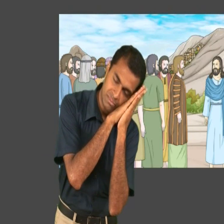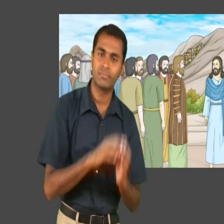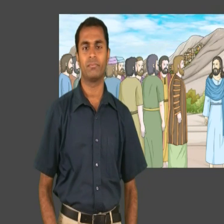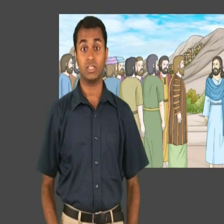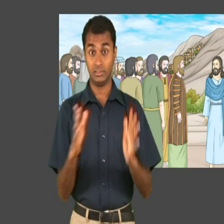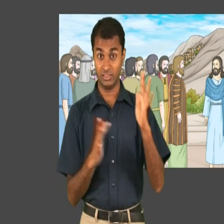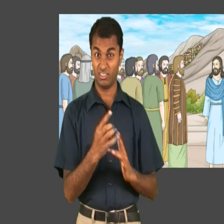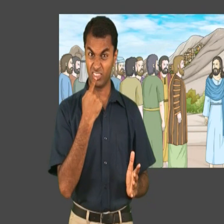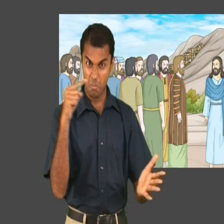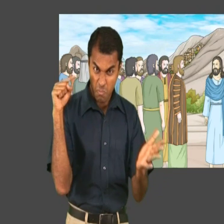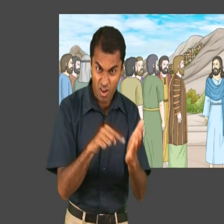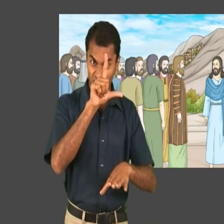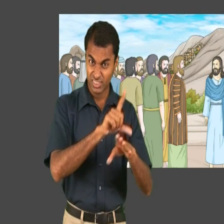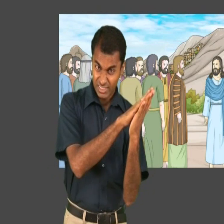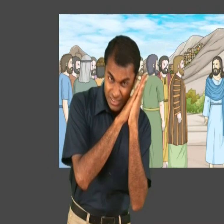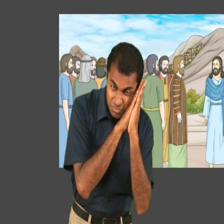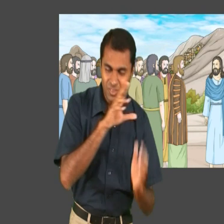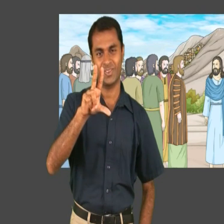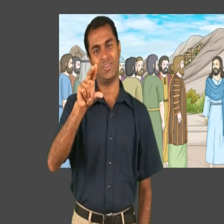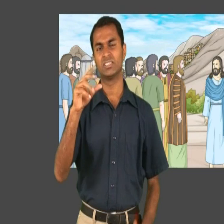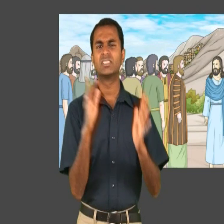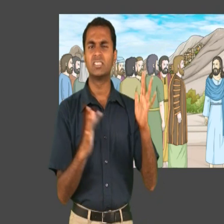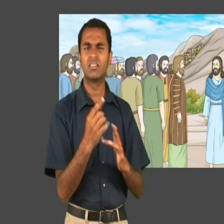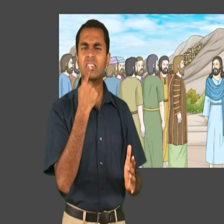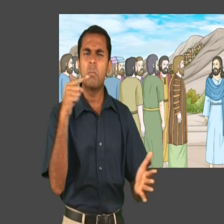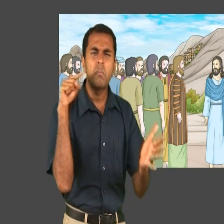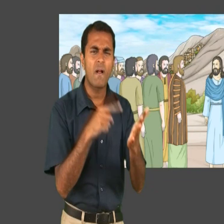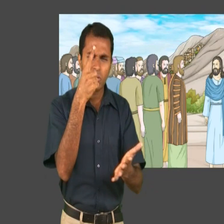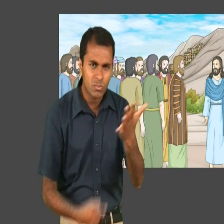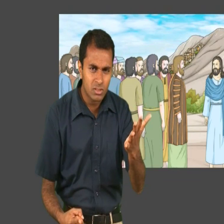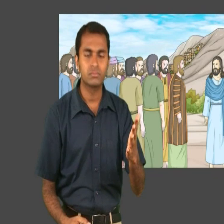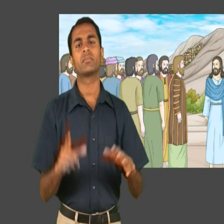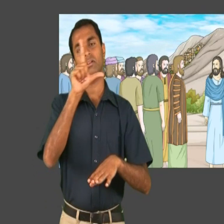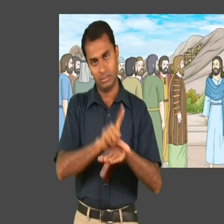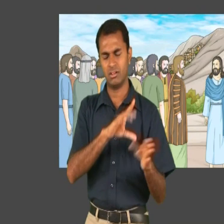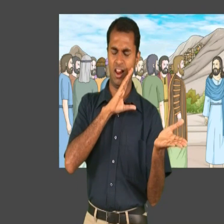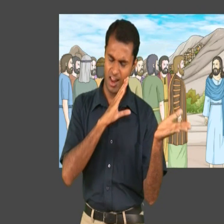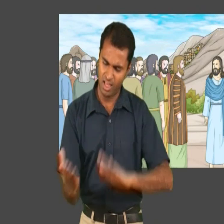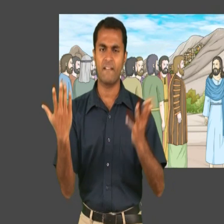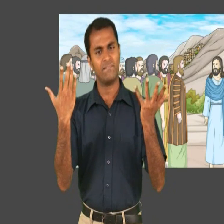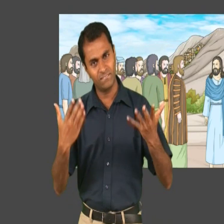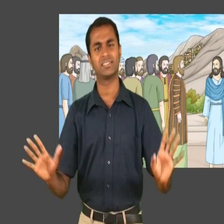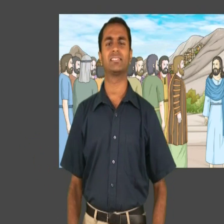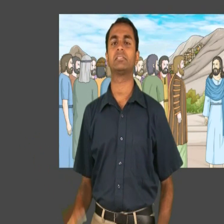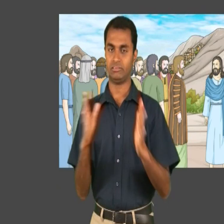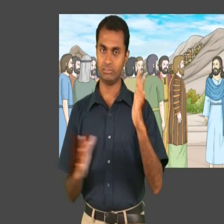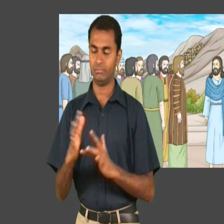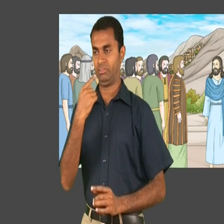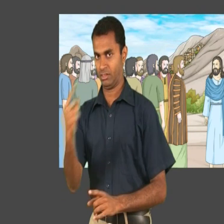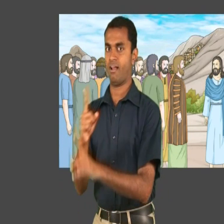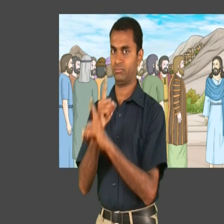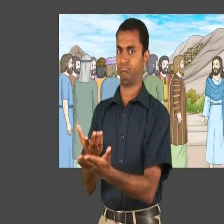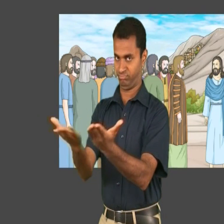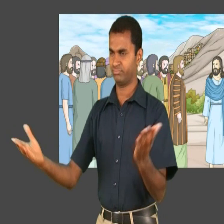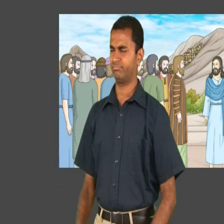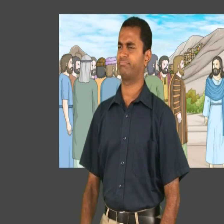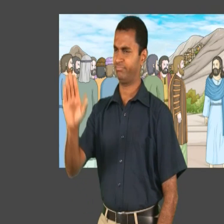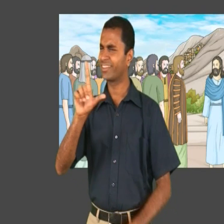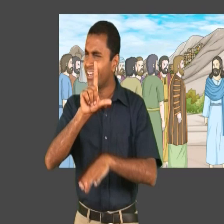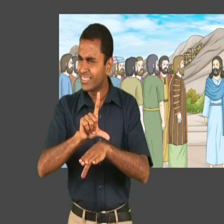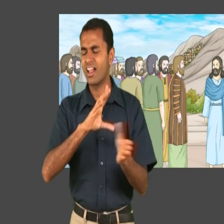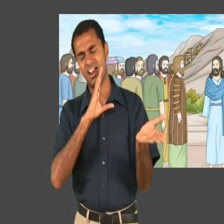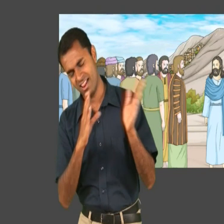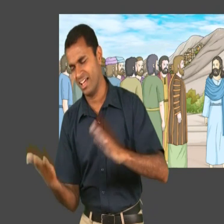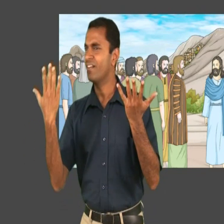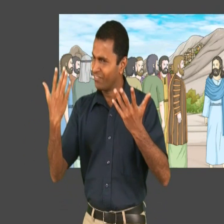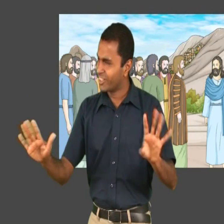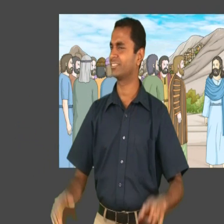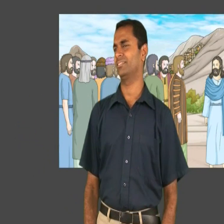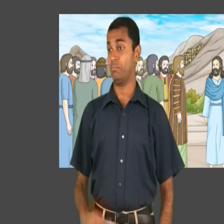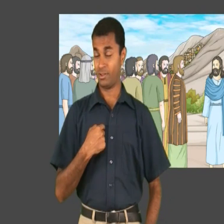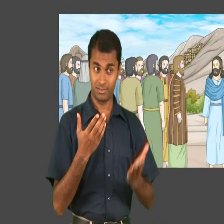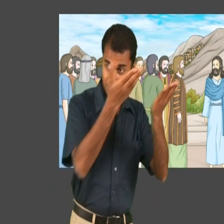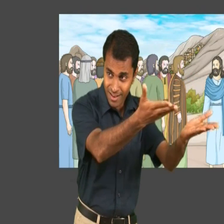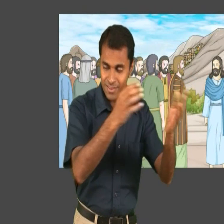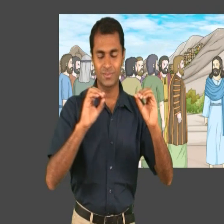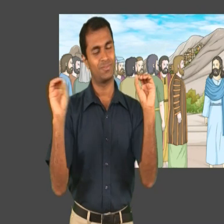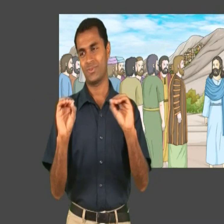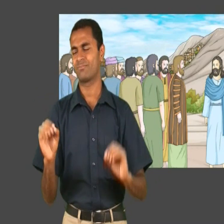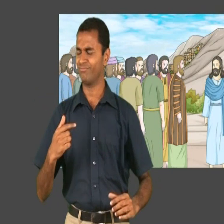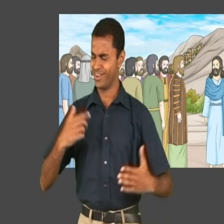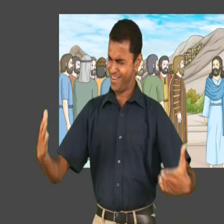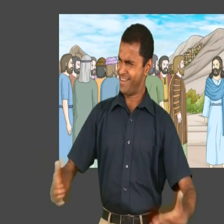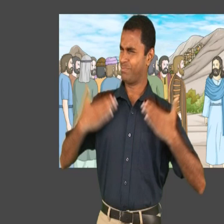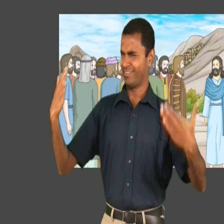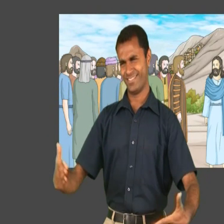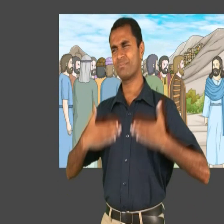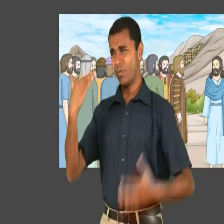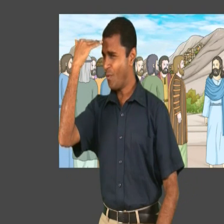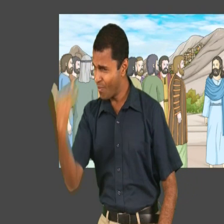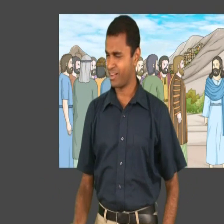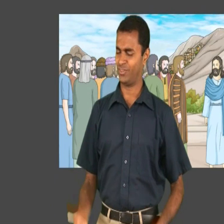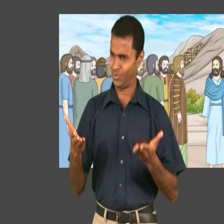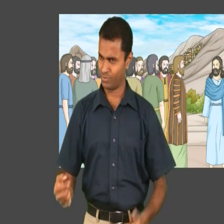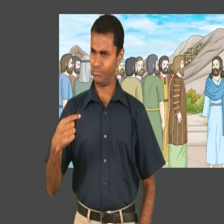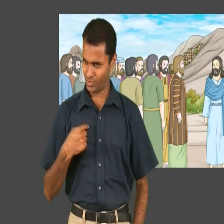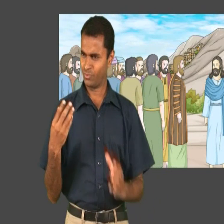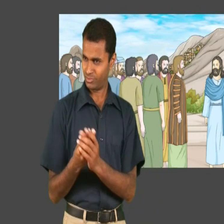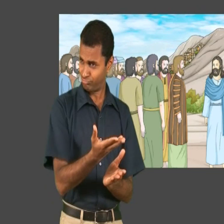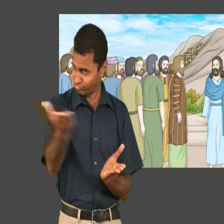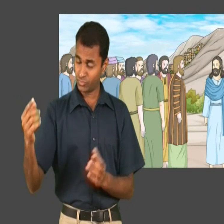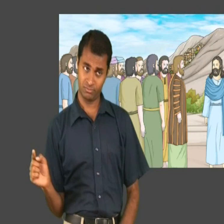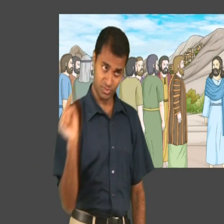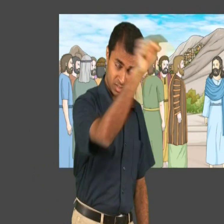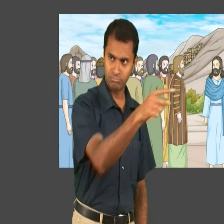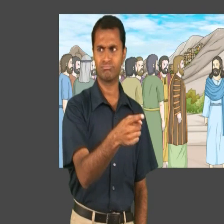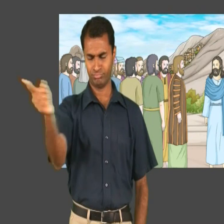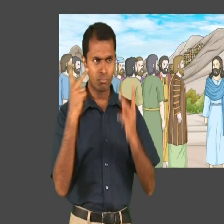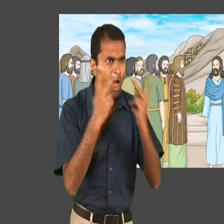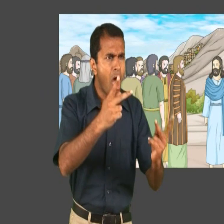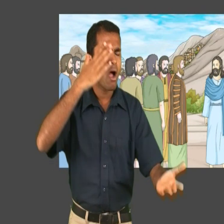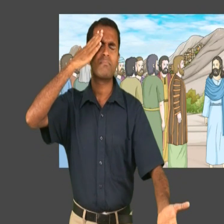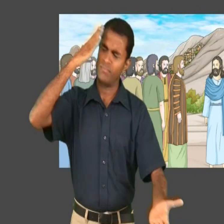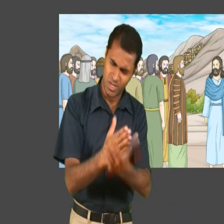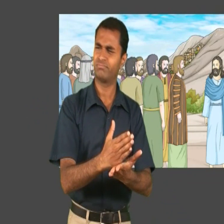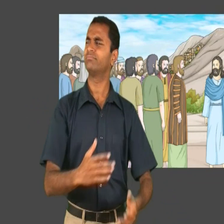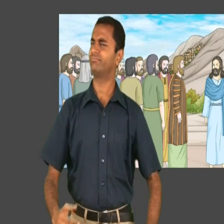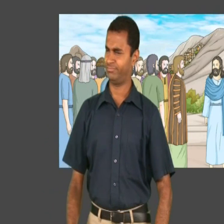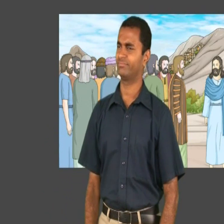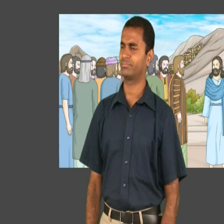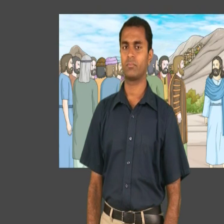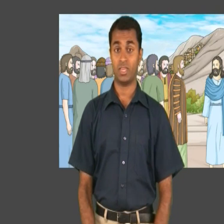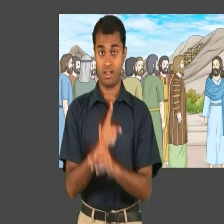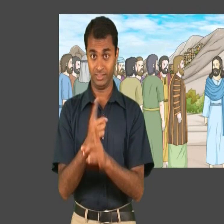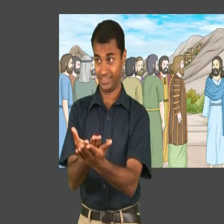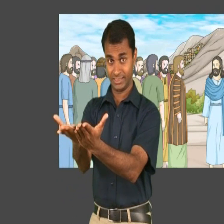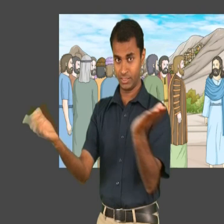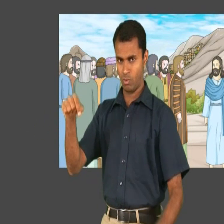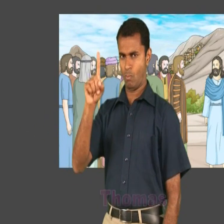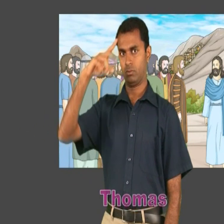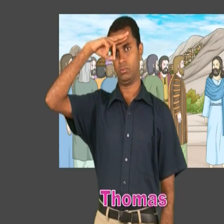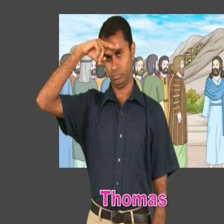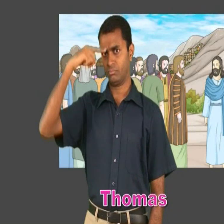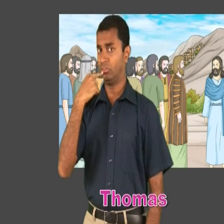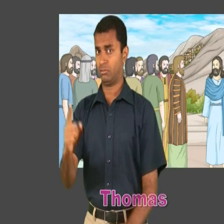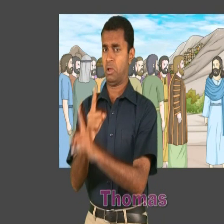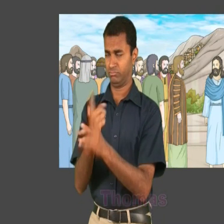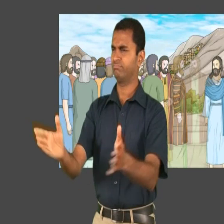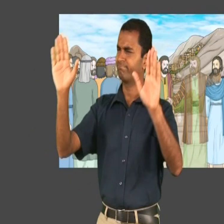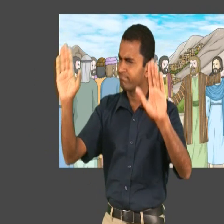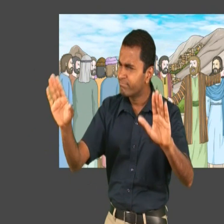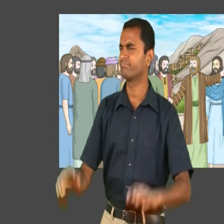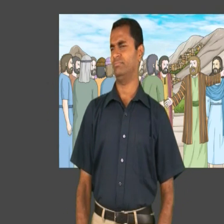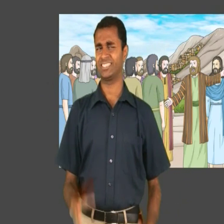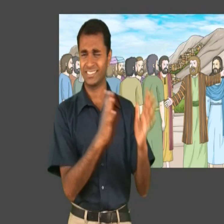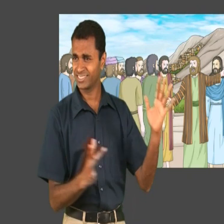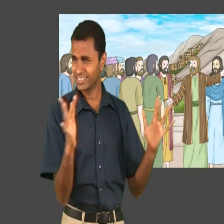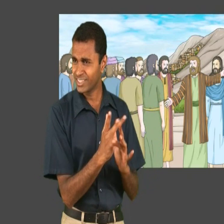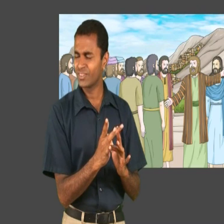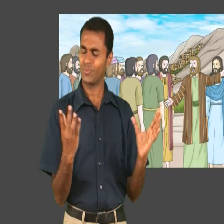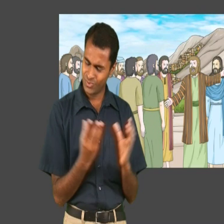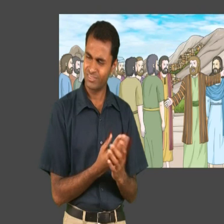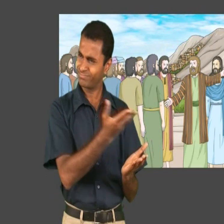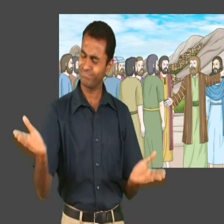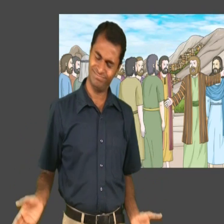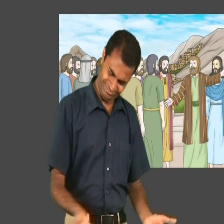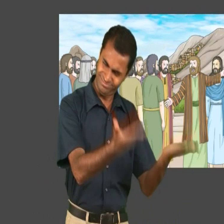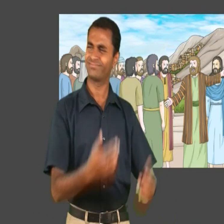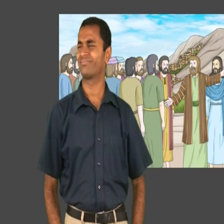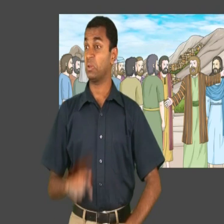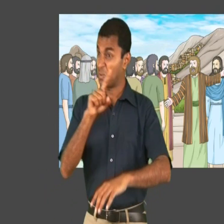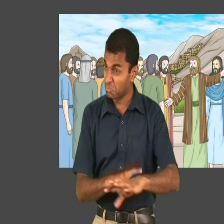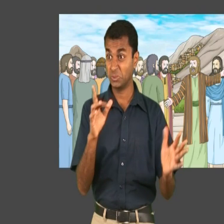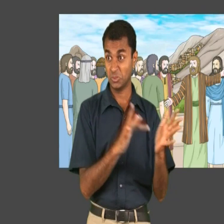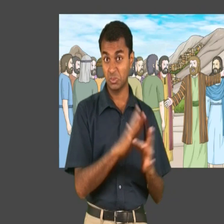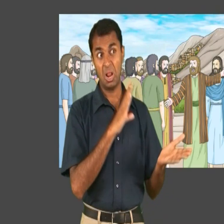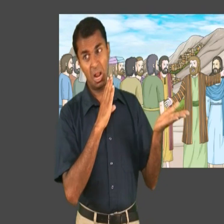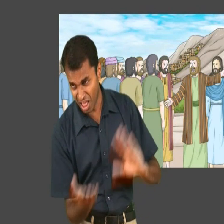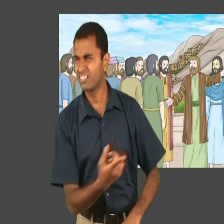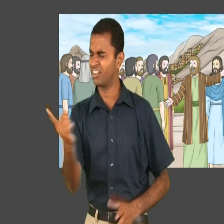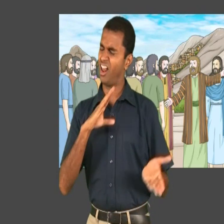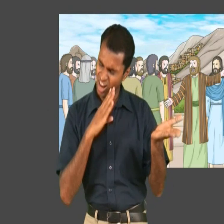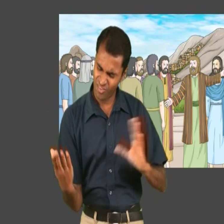So Jesus told them plainly, “Lazarus is dead, and for your sake I am glad I was not there, so that you may believe. But let us go to him.” Then Thomas called Didymus said to his fellow disciples, “Let us also go, so that we may die with Him.”